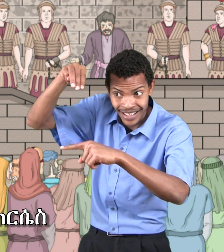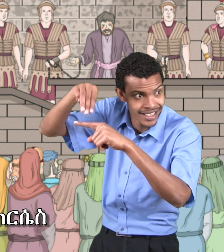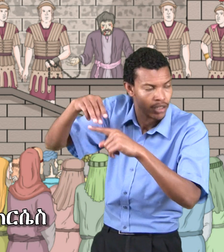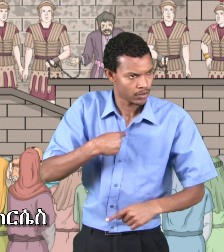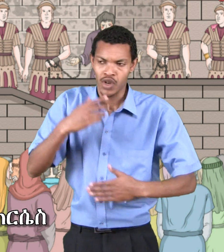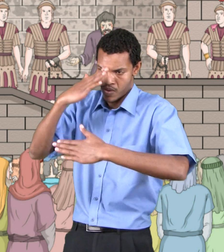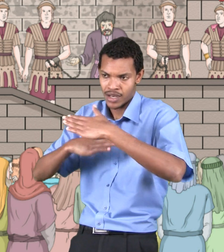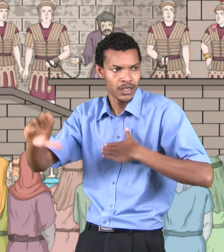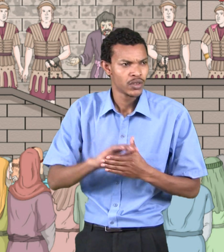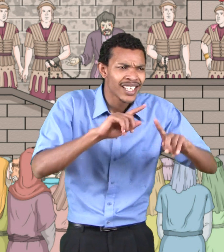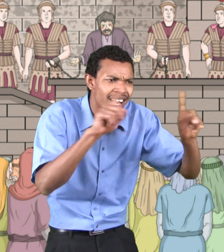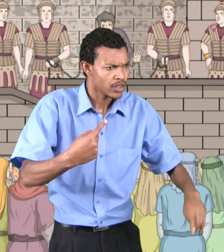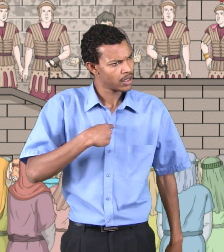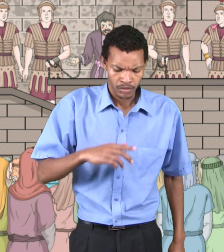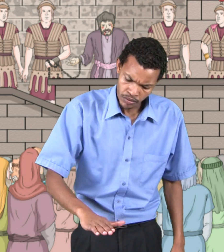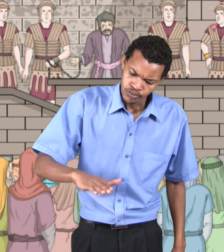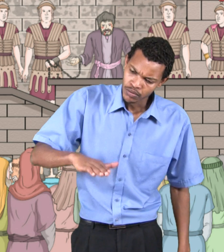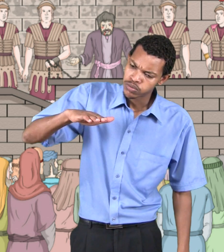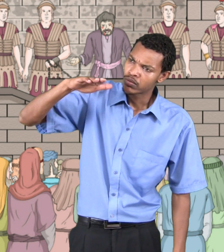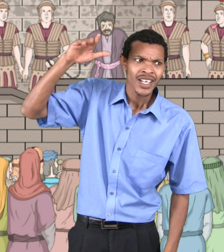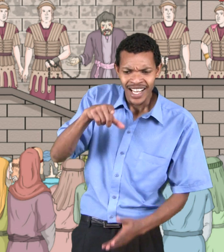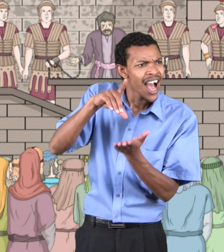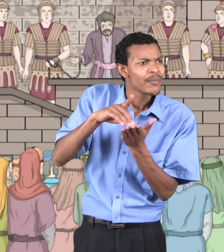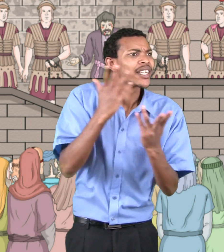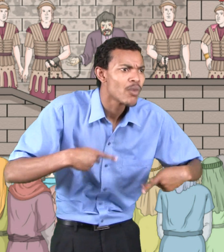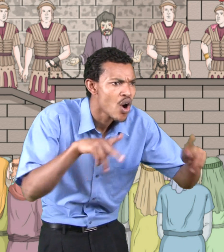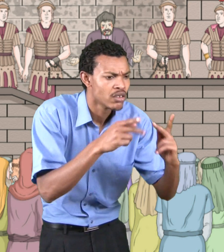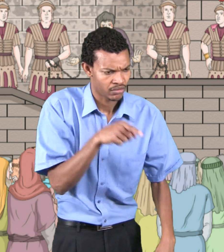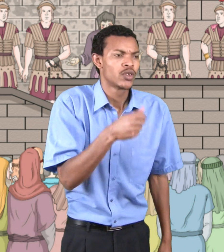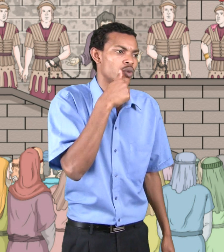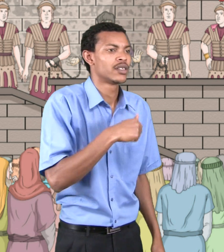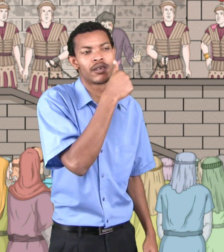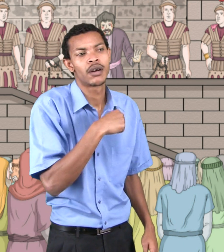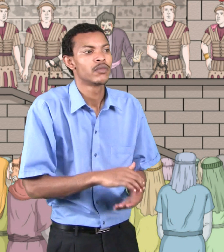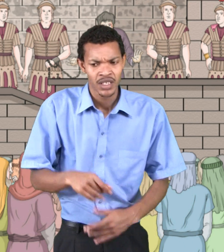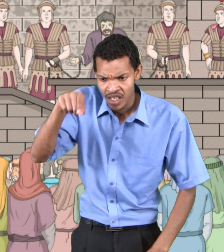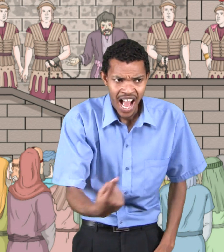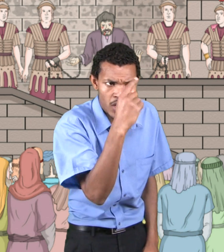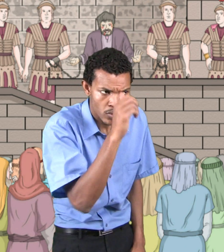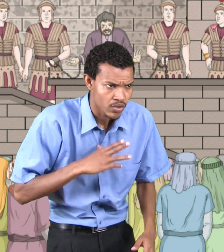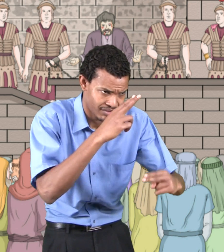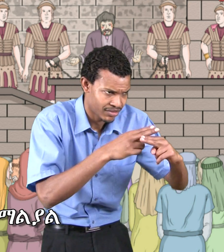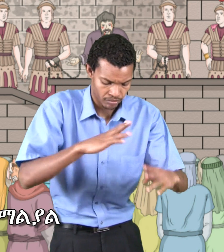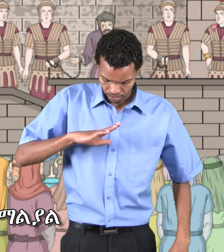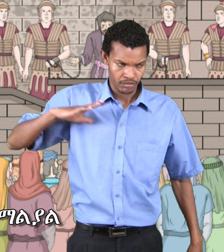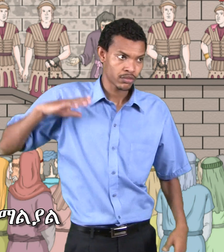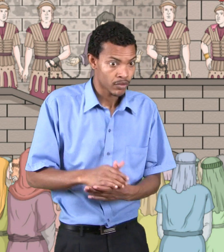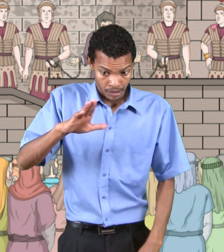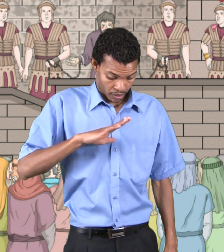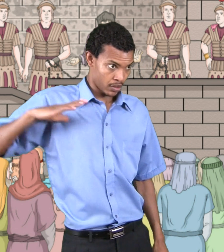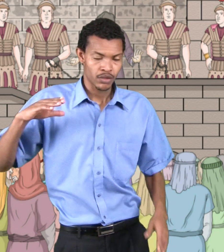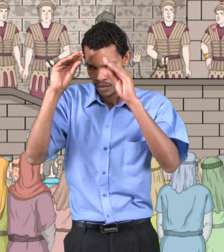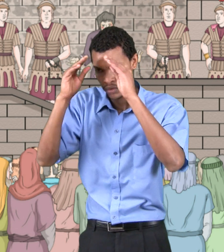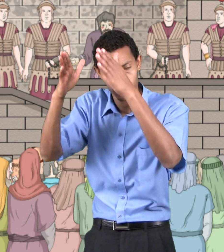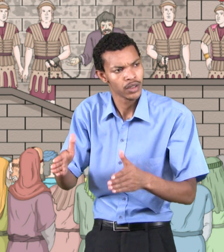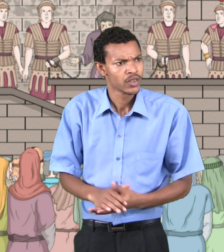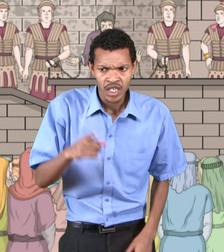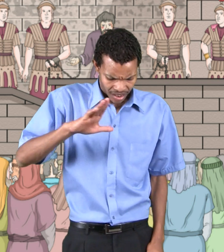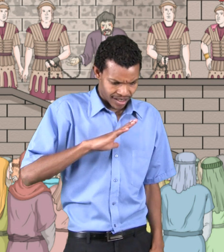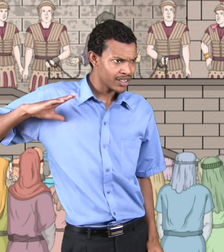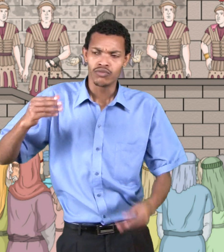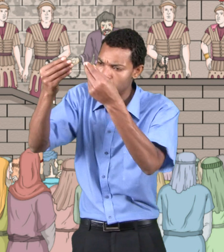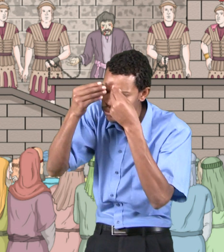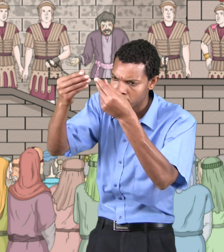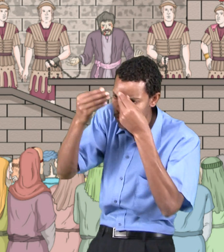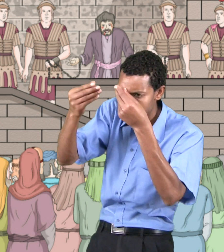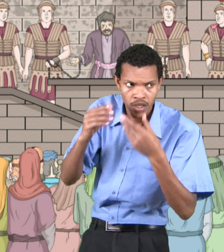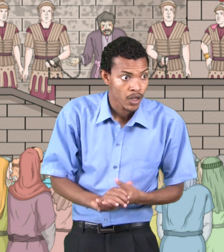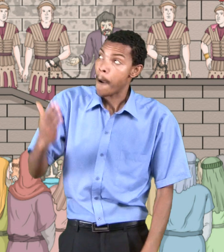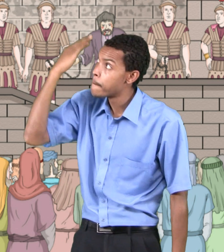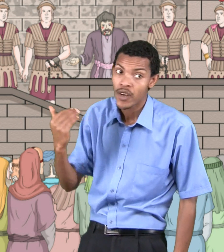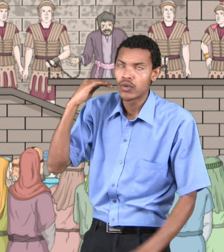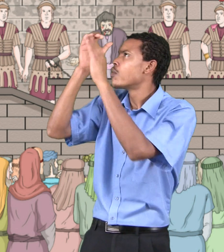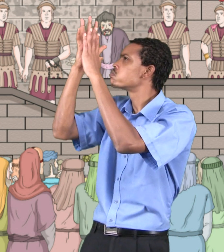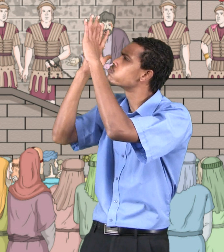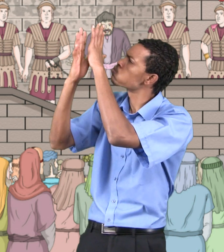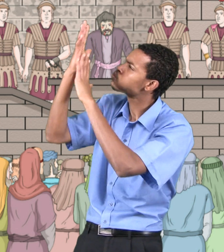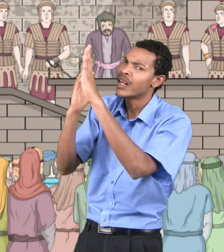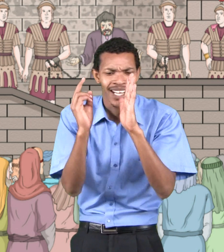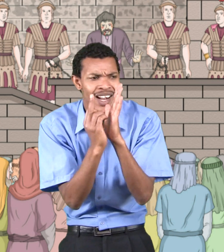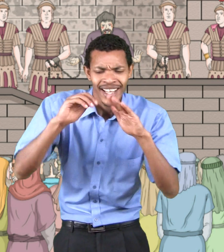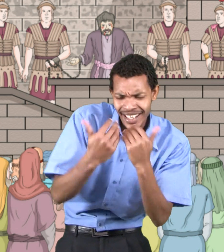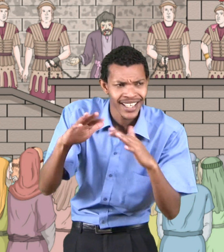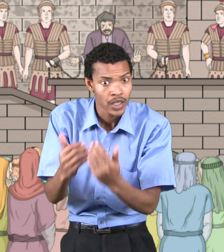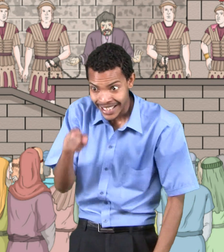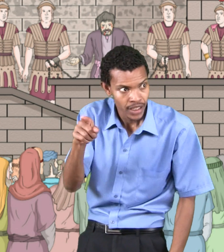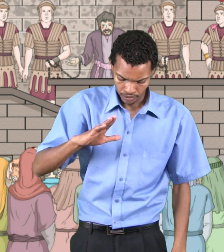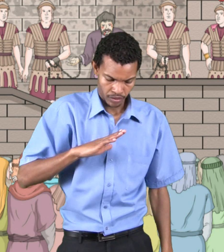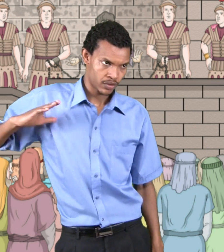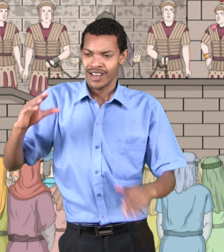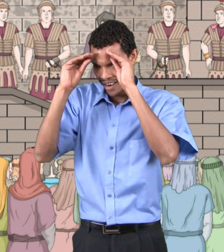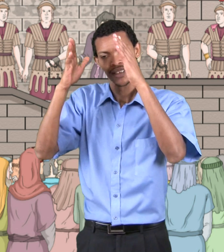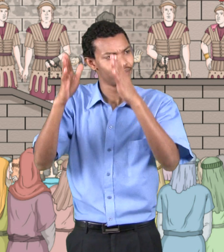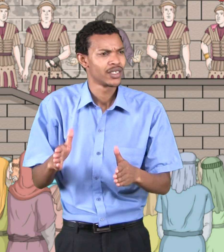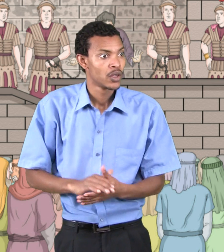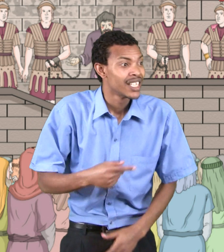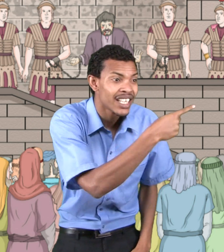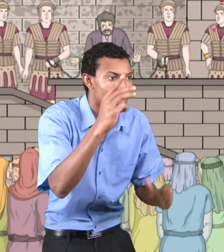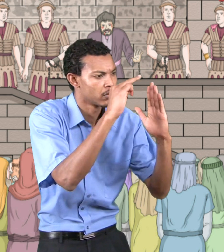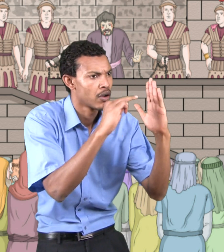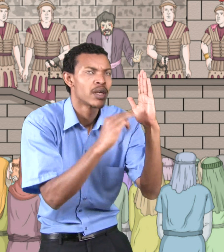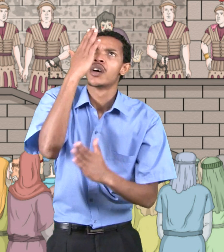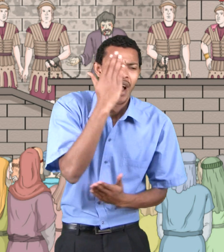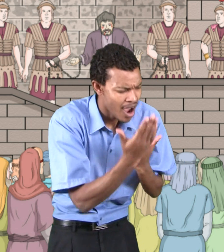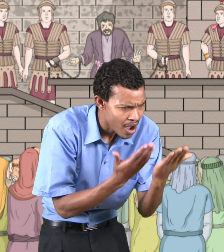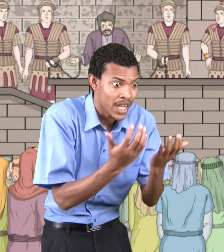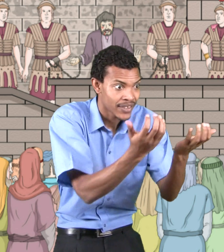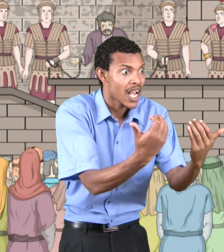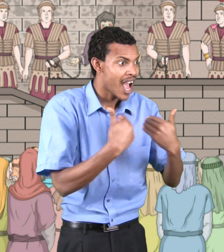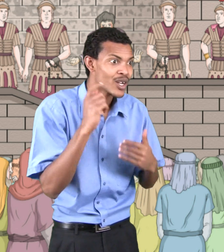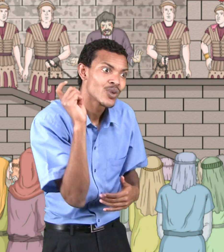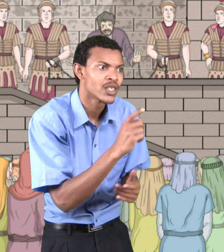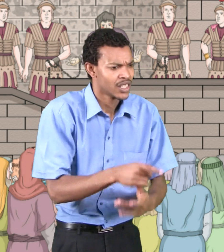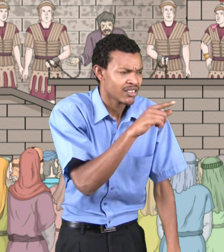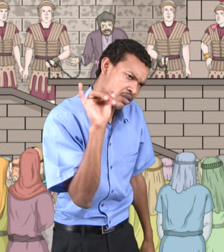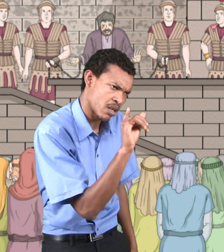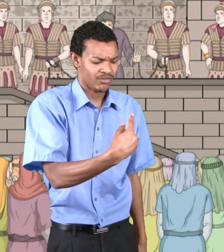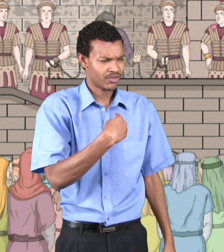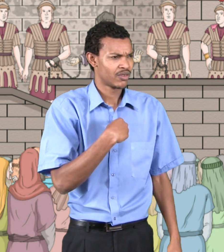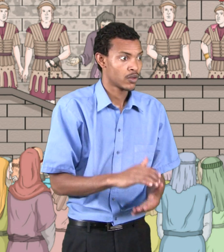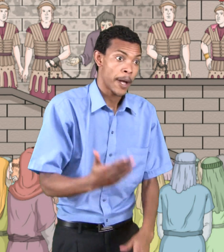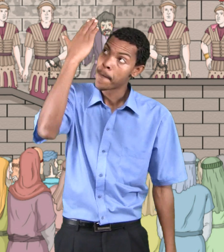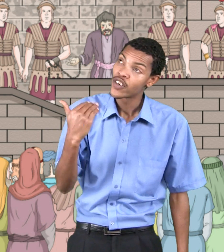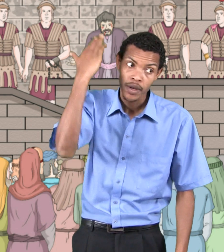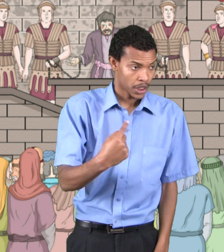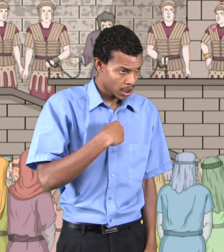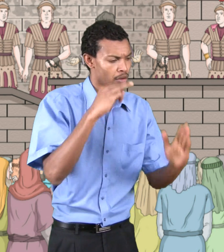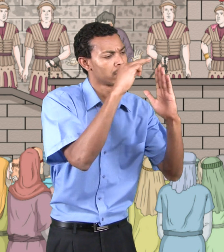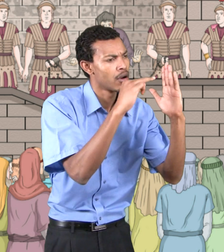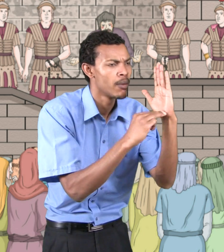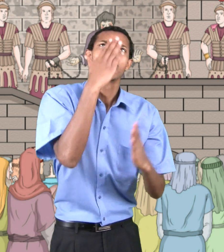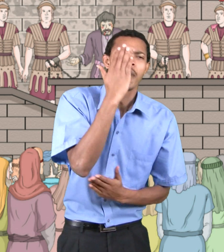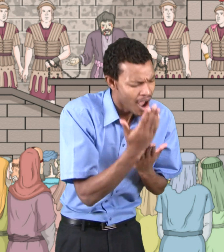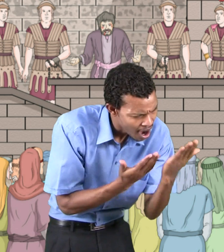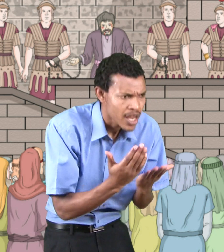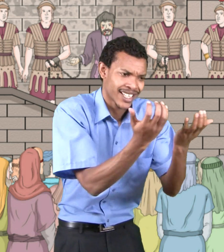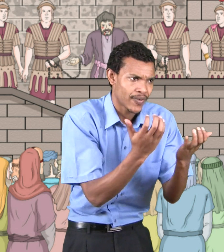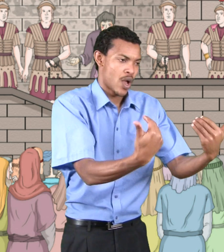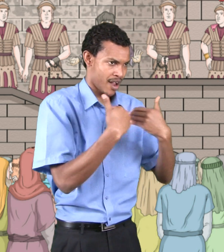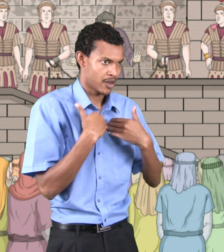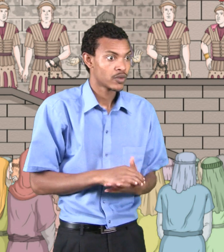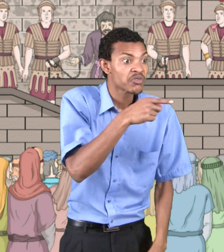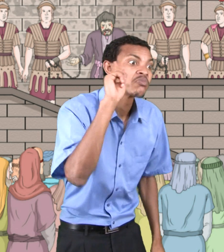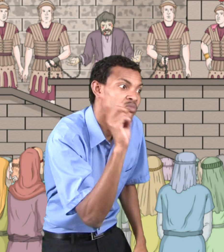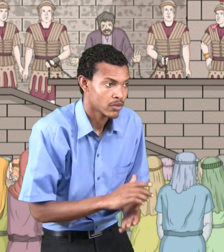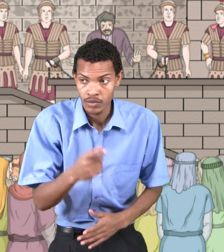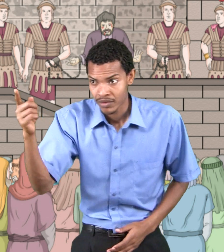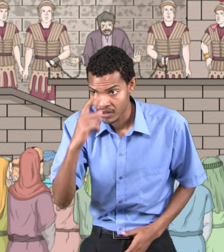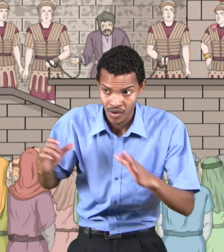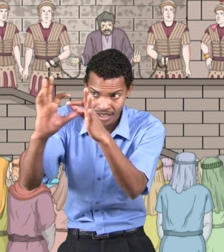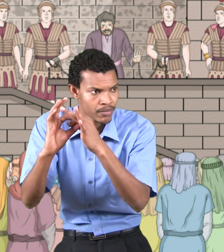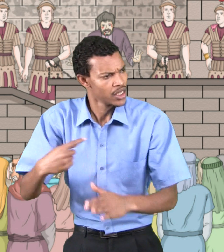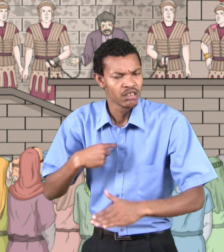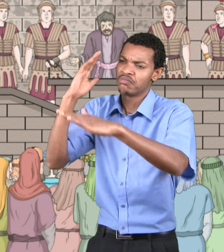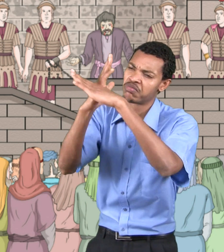I was educated at the feet of Gamaliel in strict conformity to the law of our fathers. I am just as zealous for God as any of you here today.